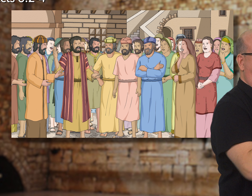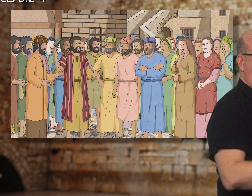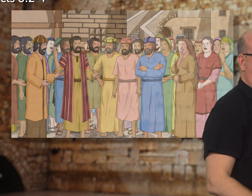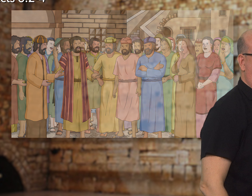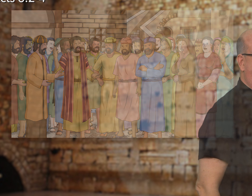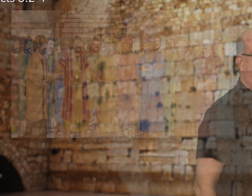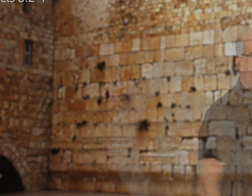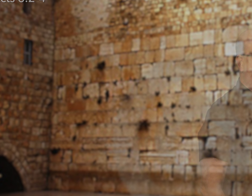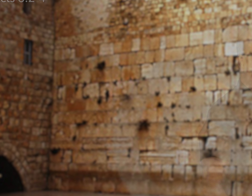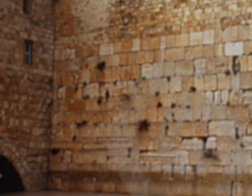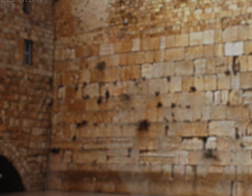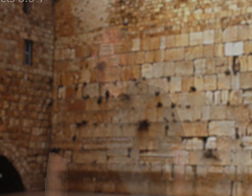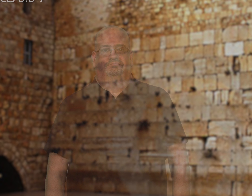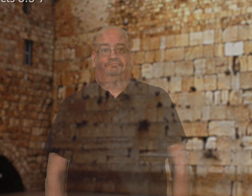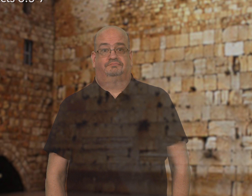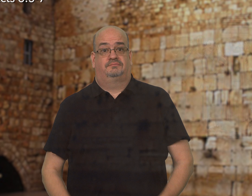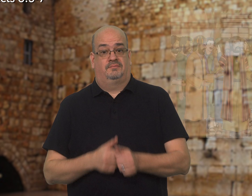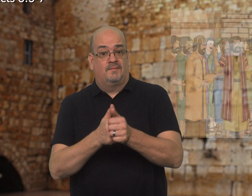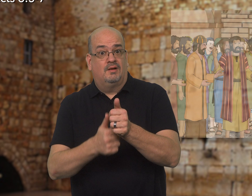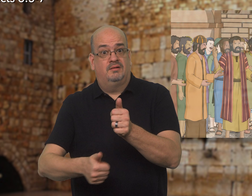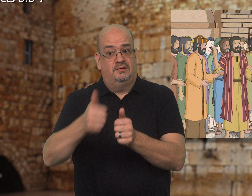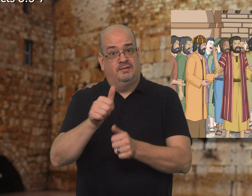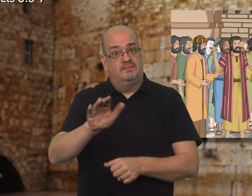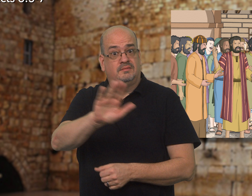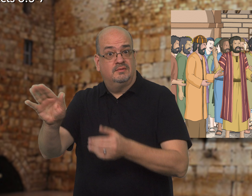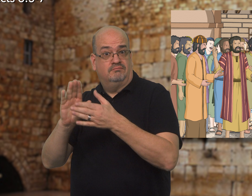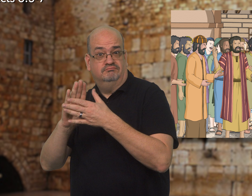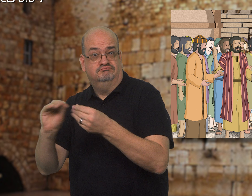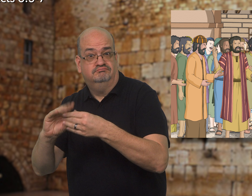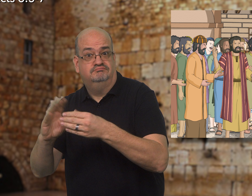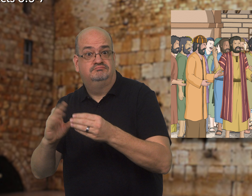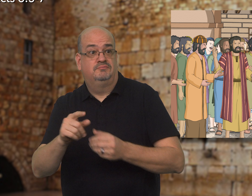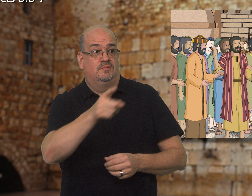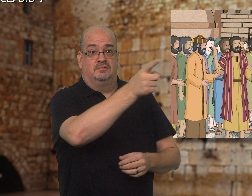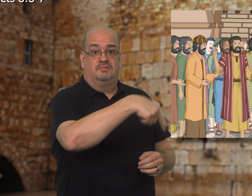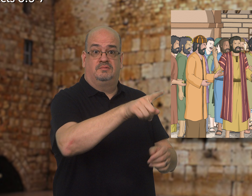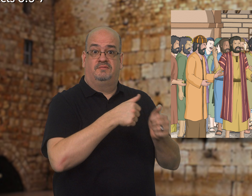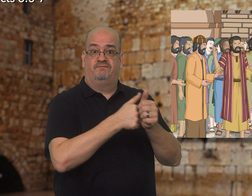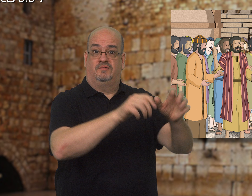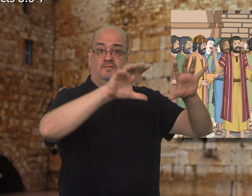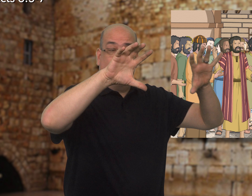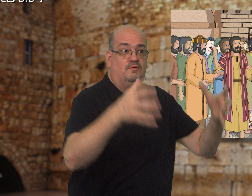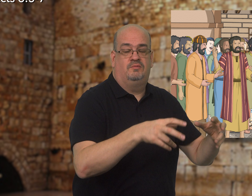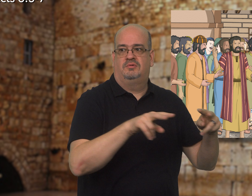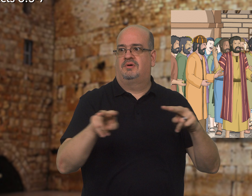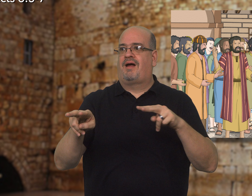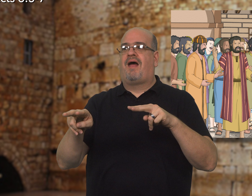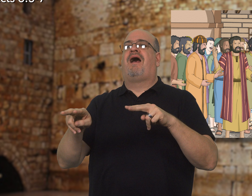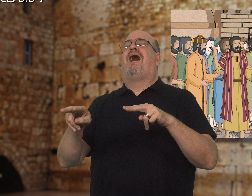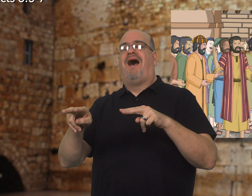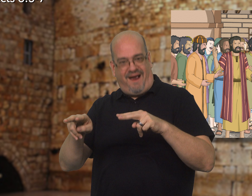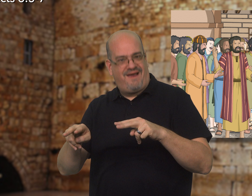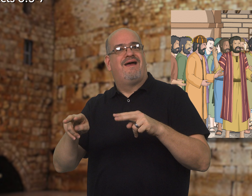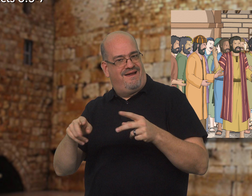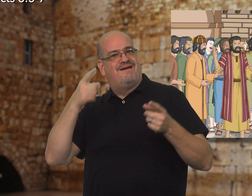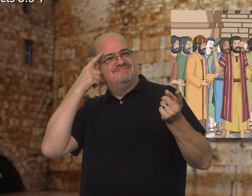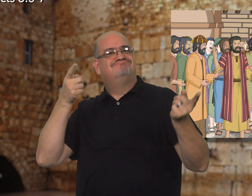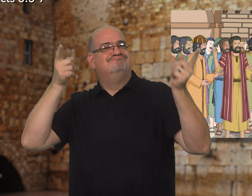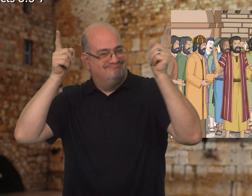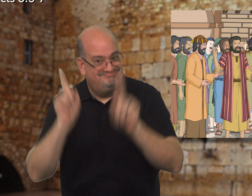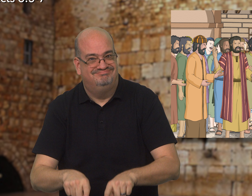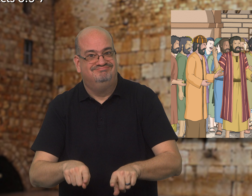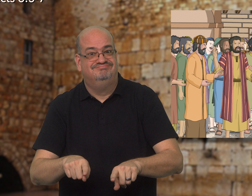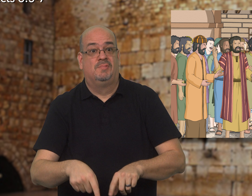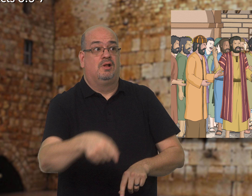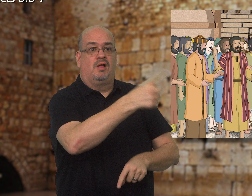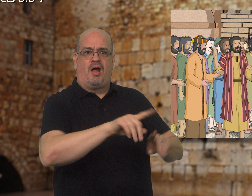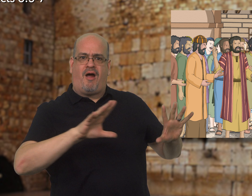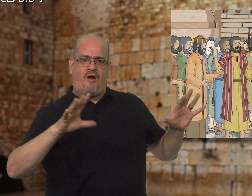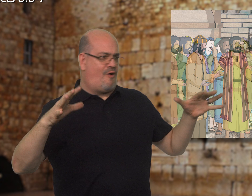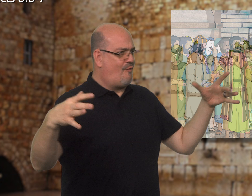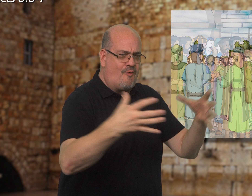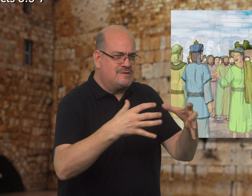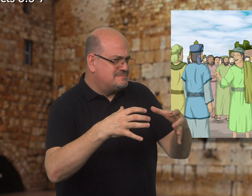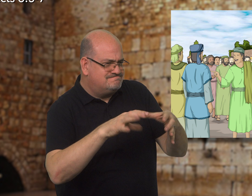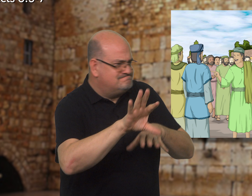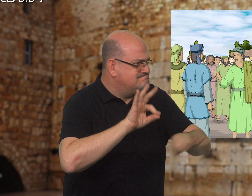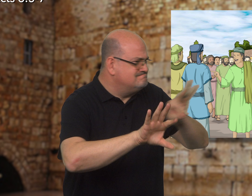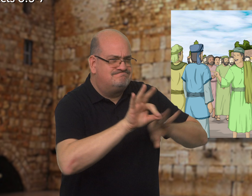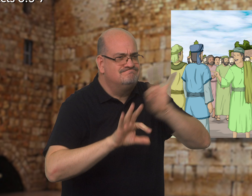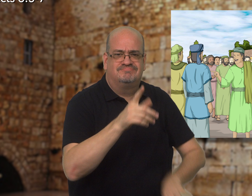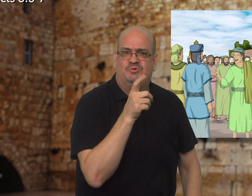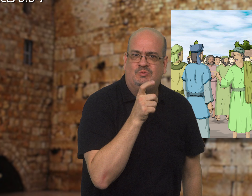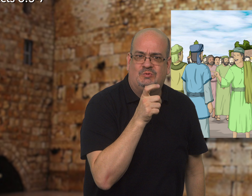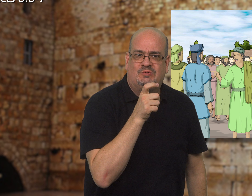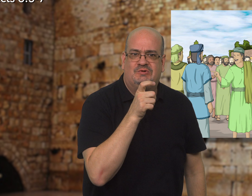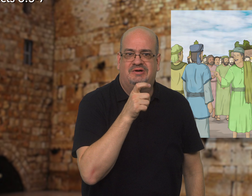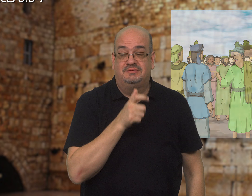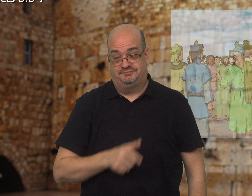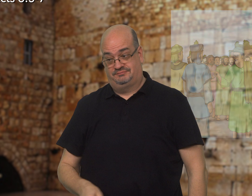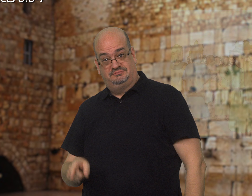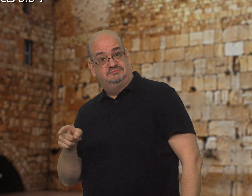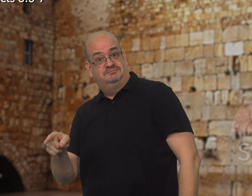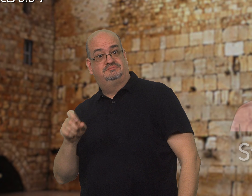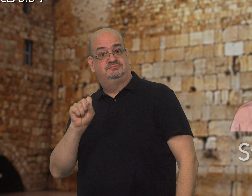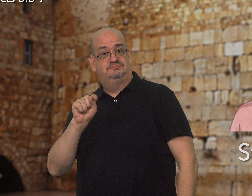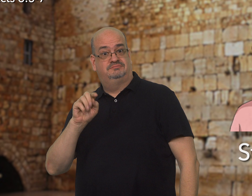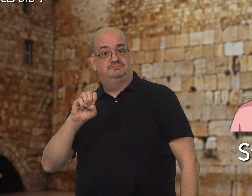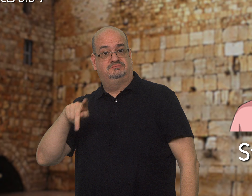This proposal pleased the whole group.